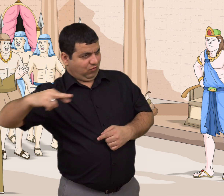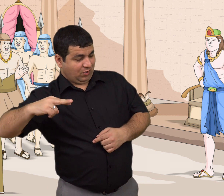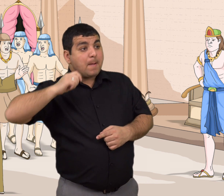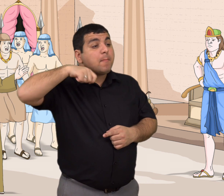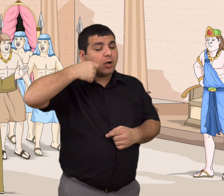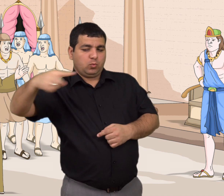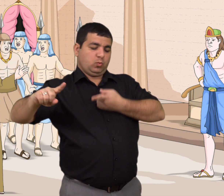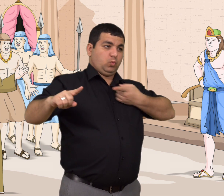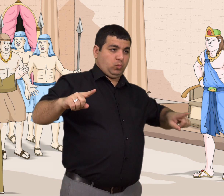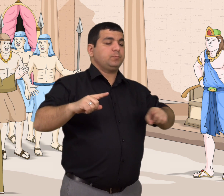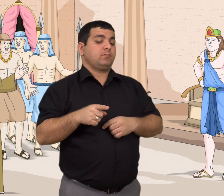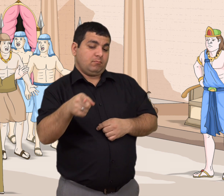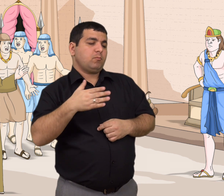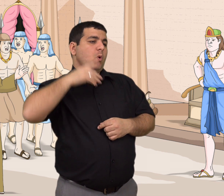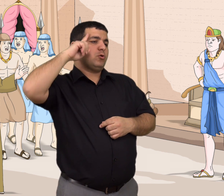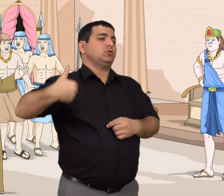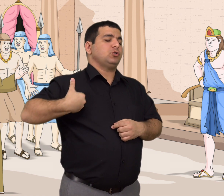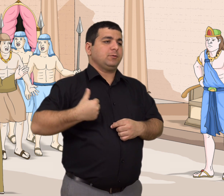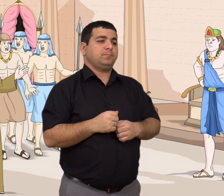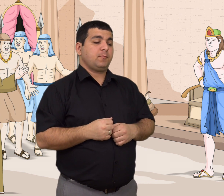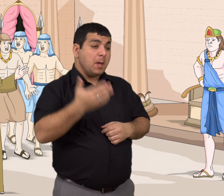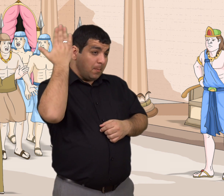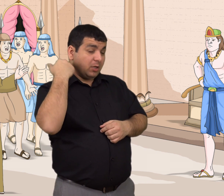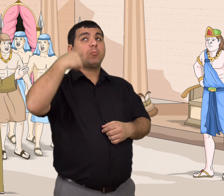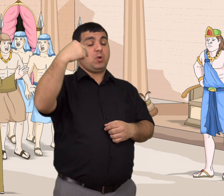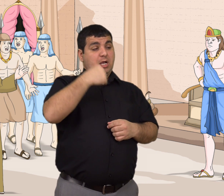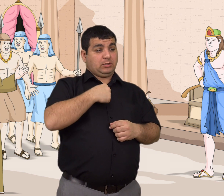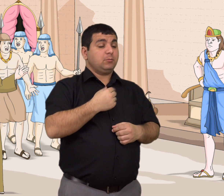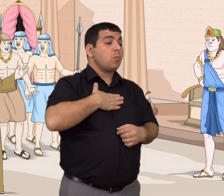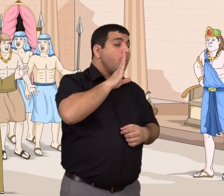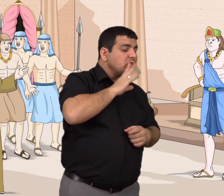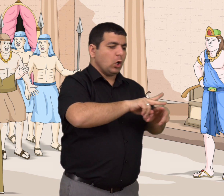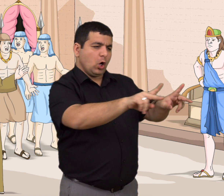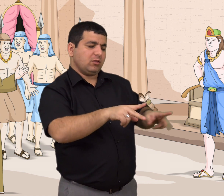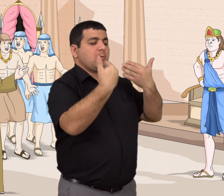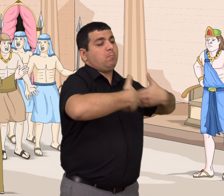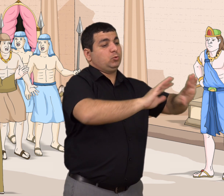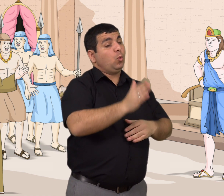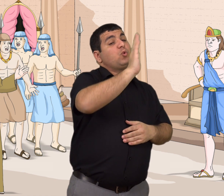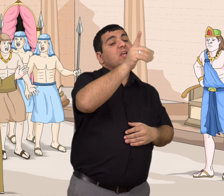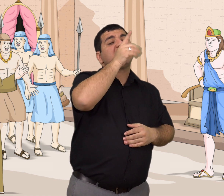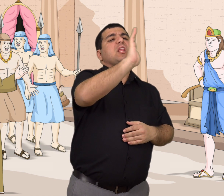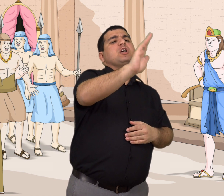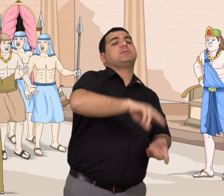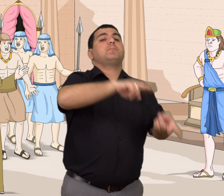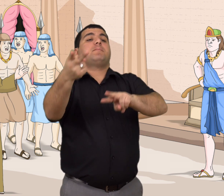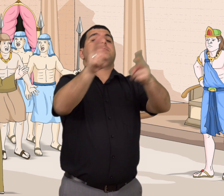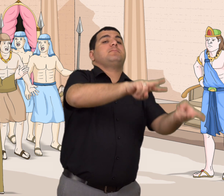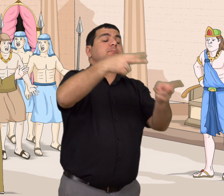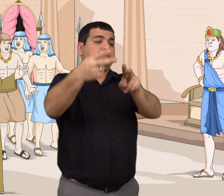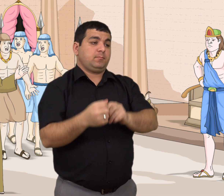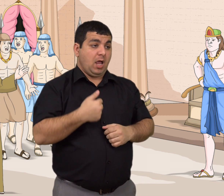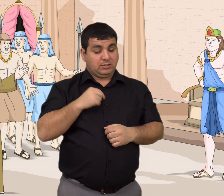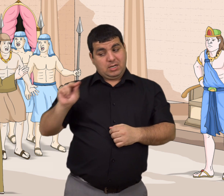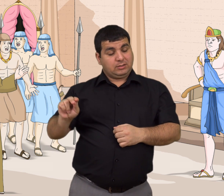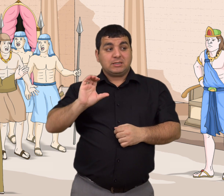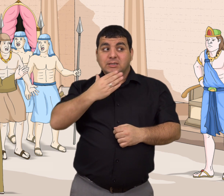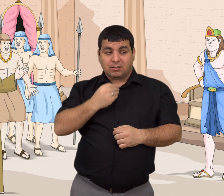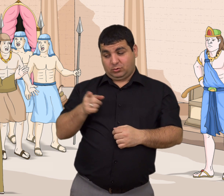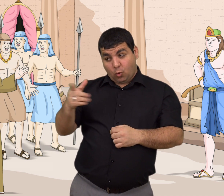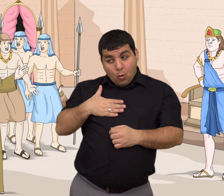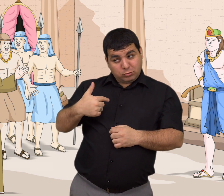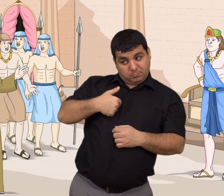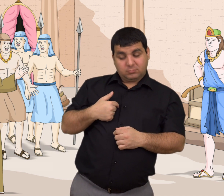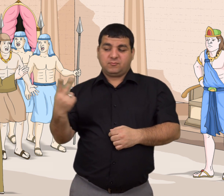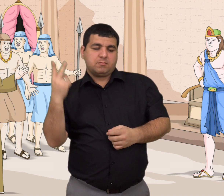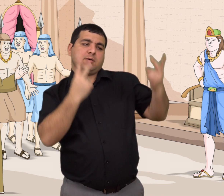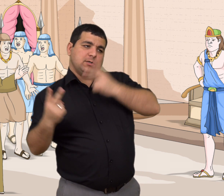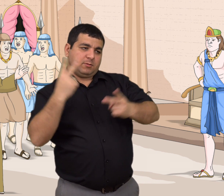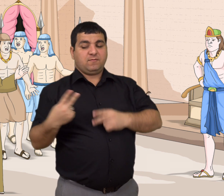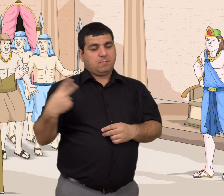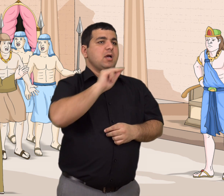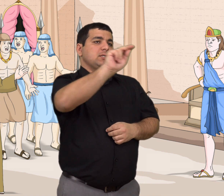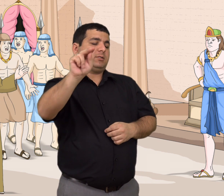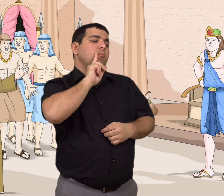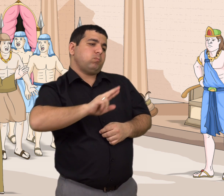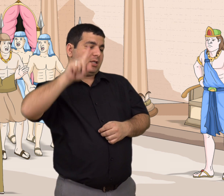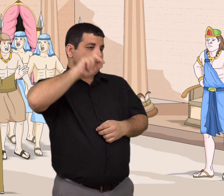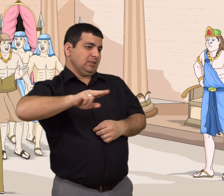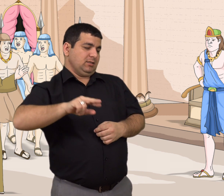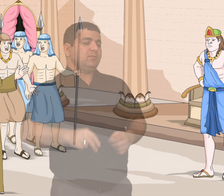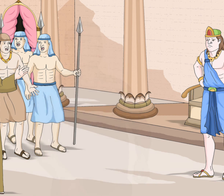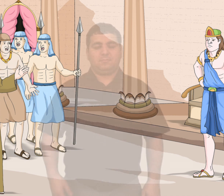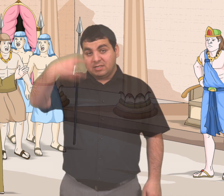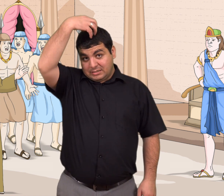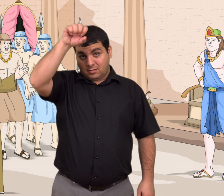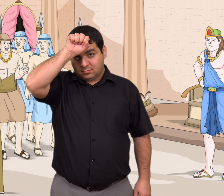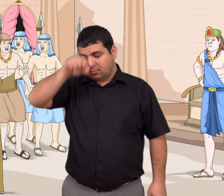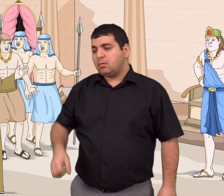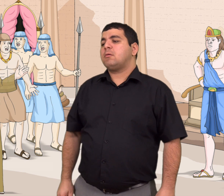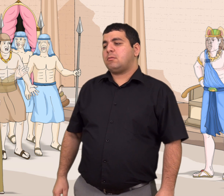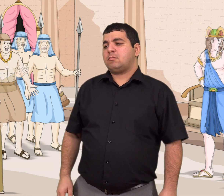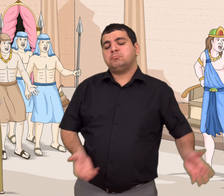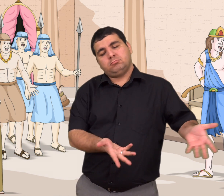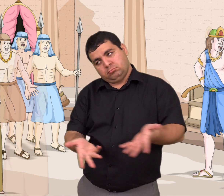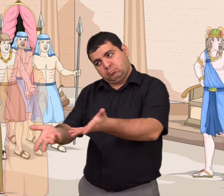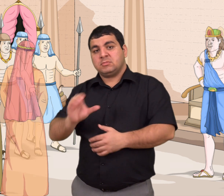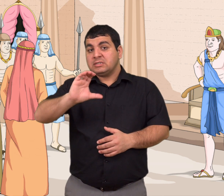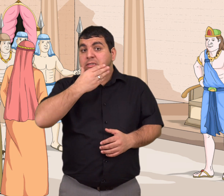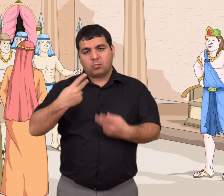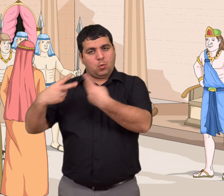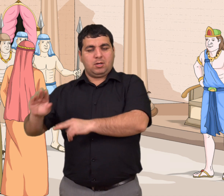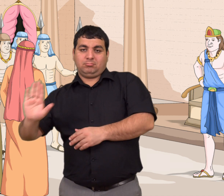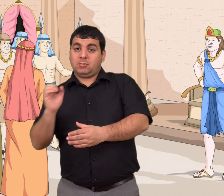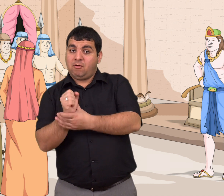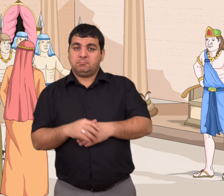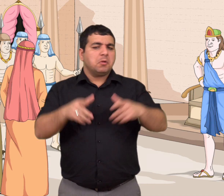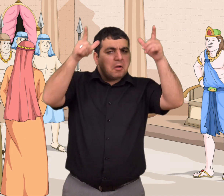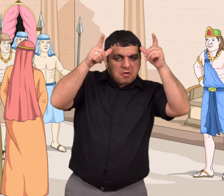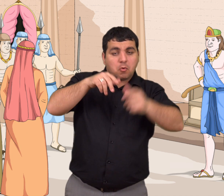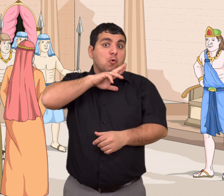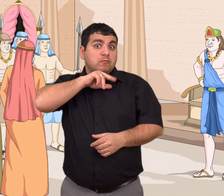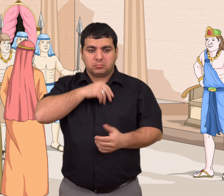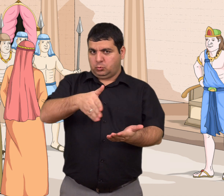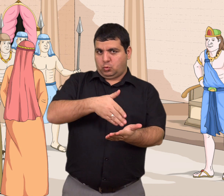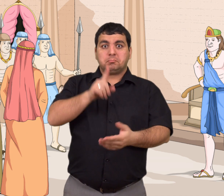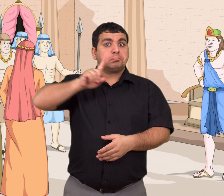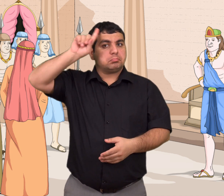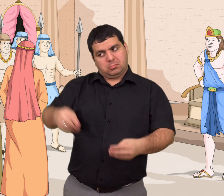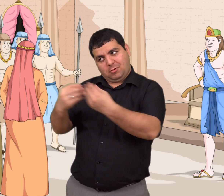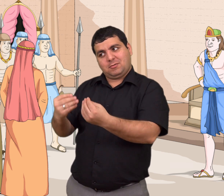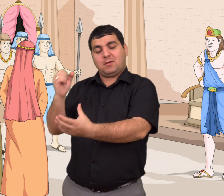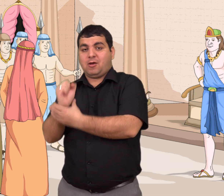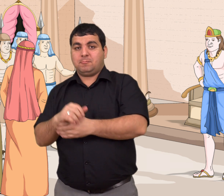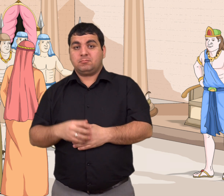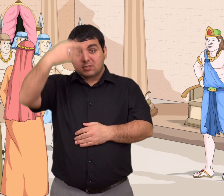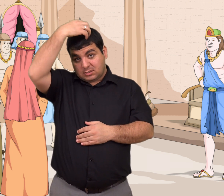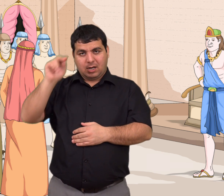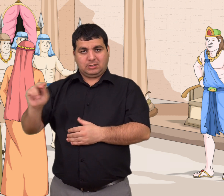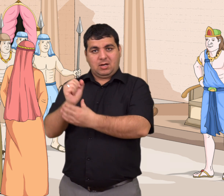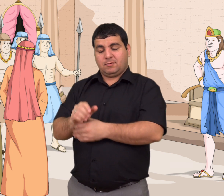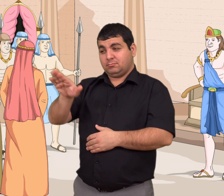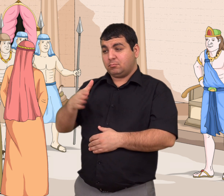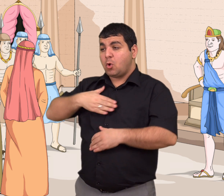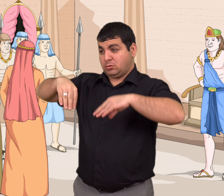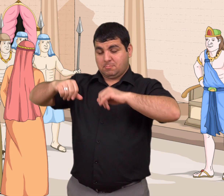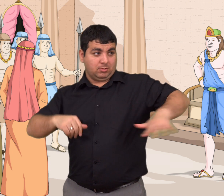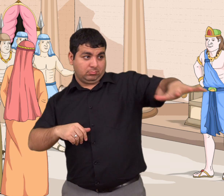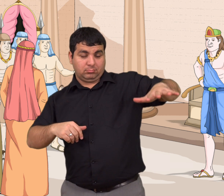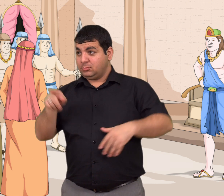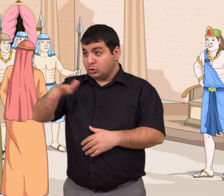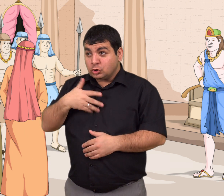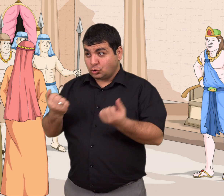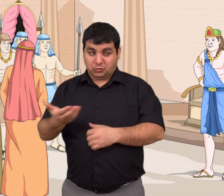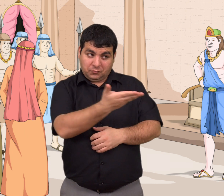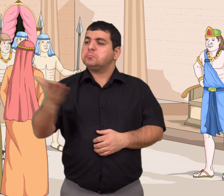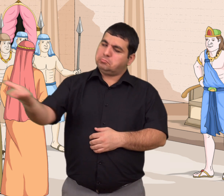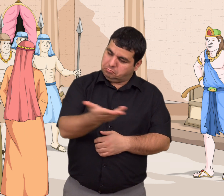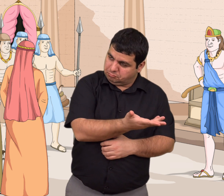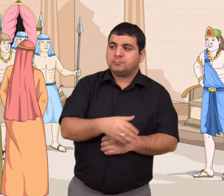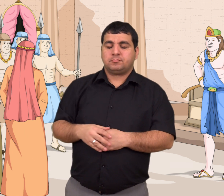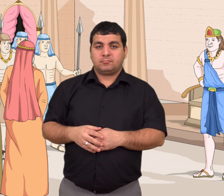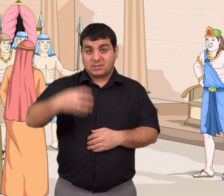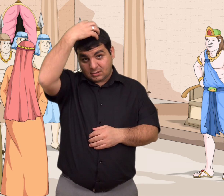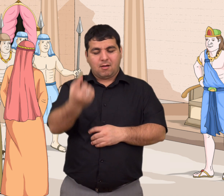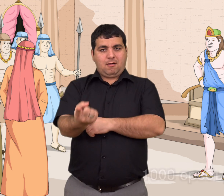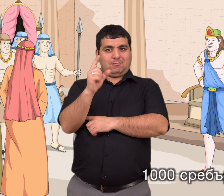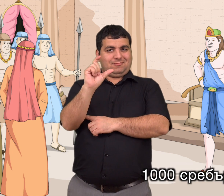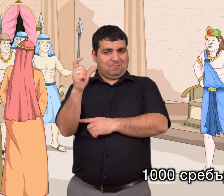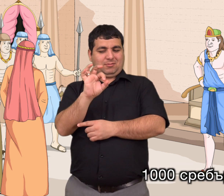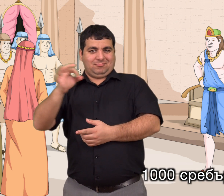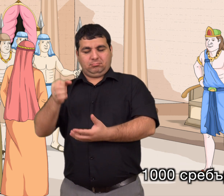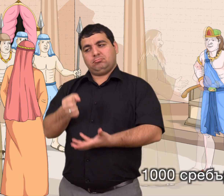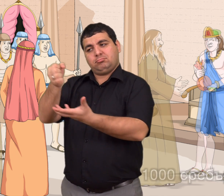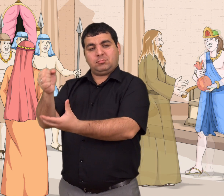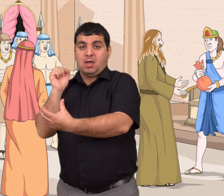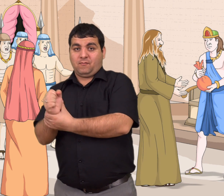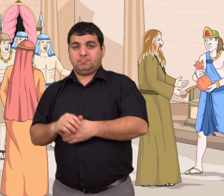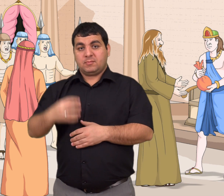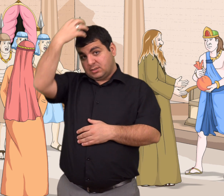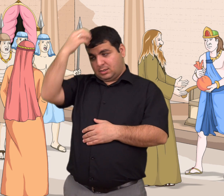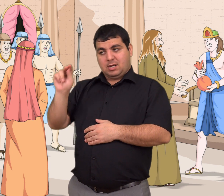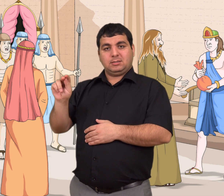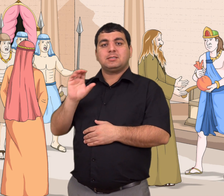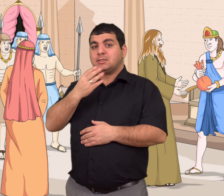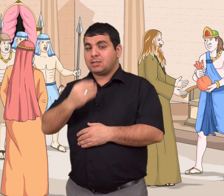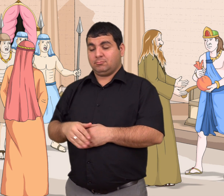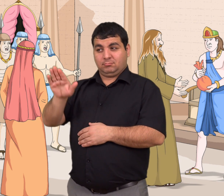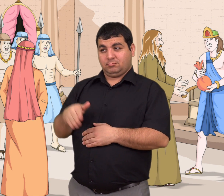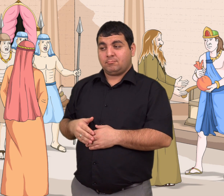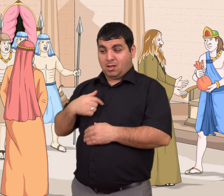Besides, she really is my sister, the daughter of my father—though not the daughter of my mother—and she became my wife. So when God had me journey from my father’s house, I said to Sarah, ‘This is how you can show your loyalty to me: Wherever we go, say of me, “He is my brother.”’” So Abimelech brought sheep and cattle, menservants and maidservants, and he gave them to Abraham and restored his wife Sarah to him.